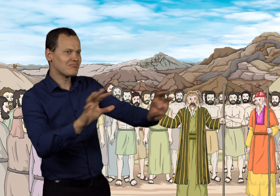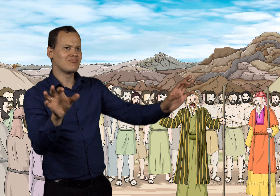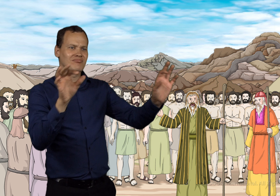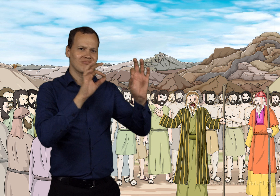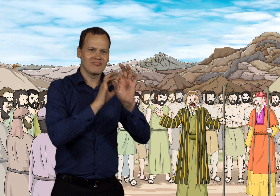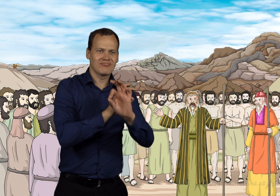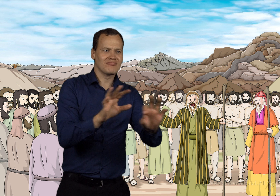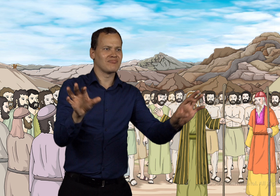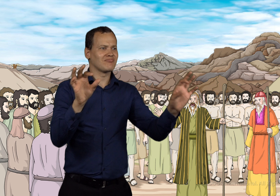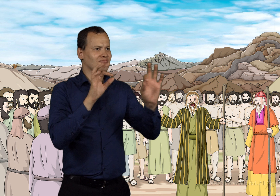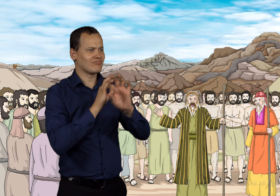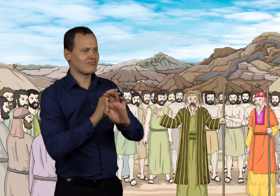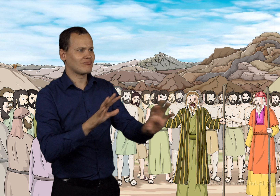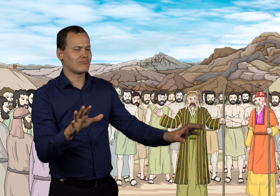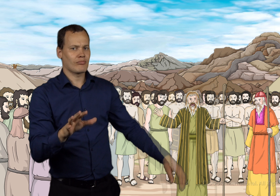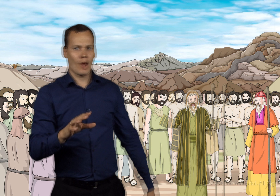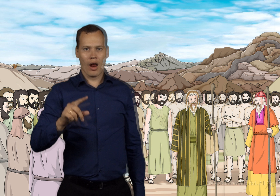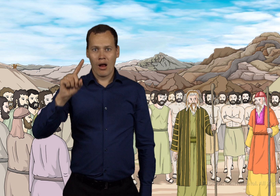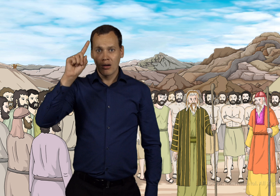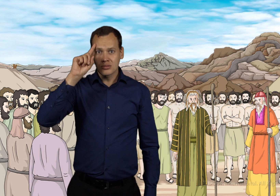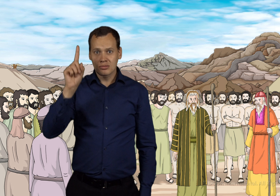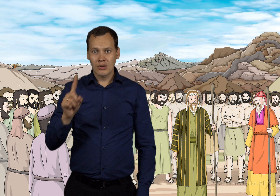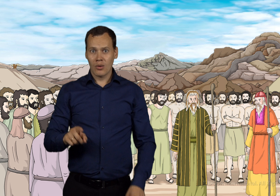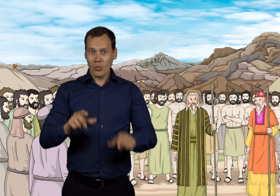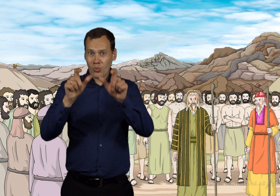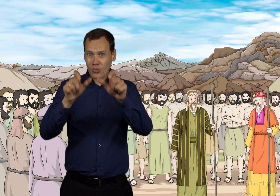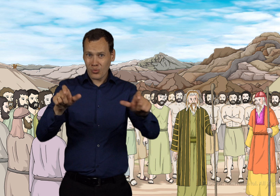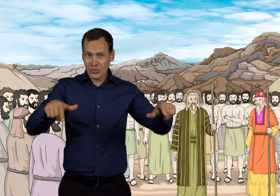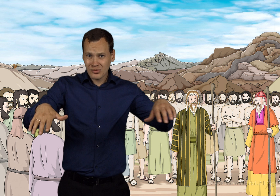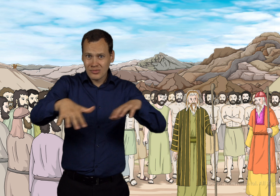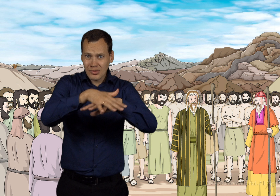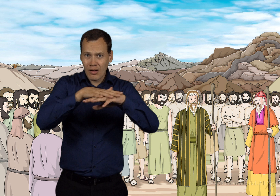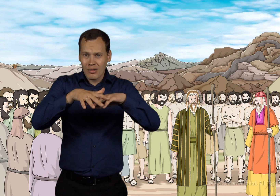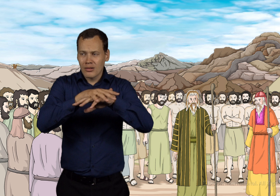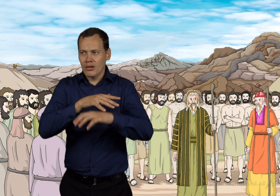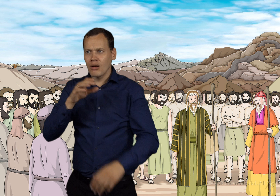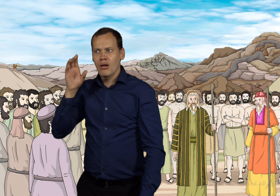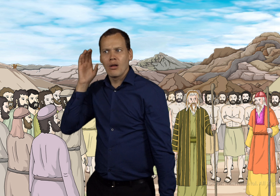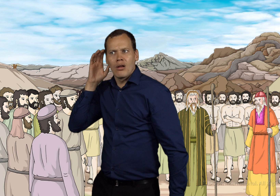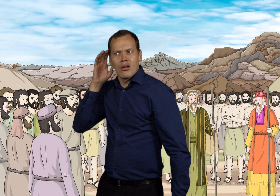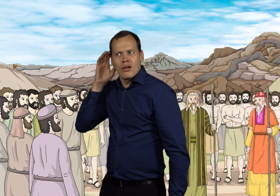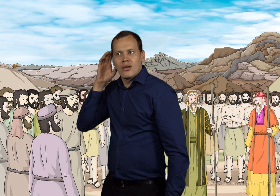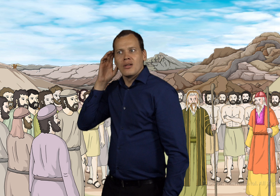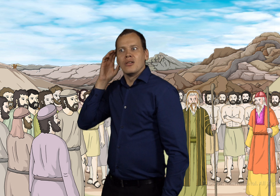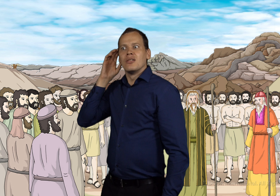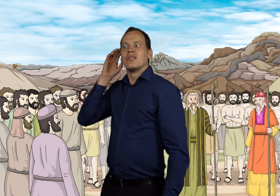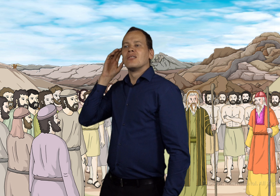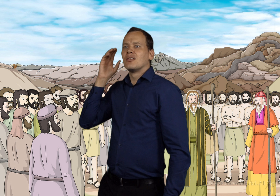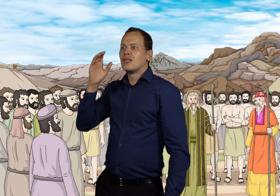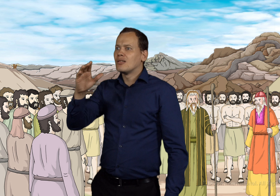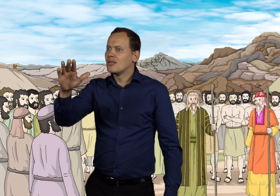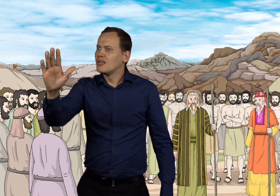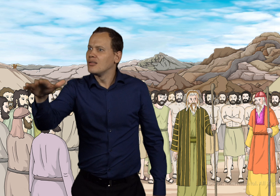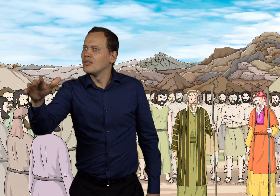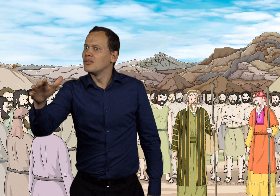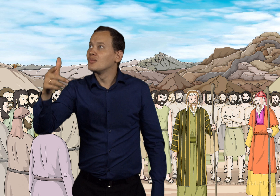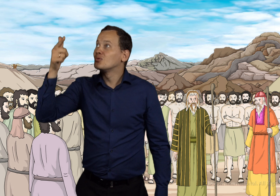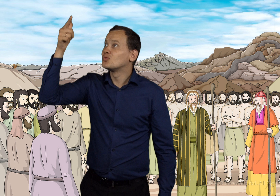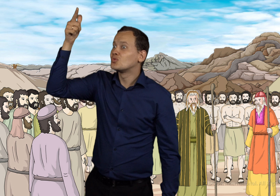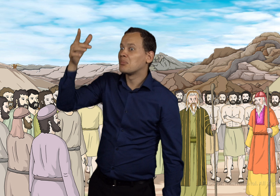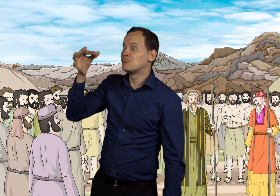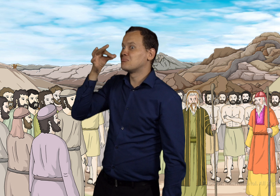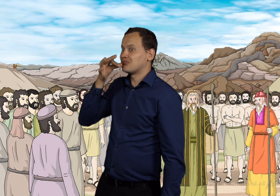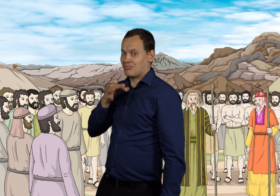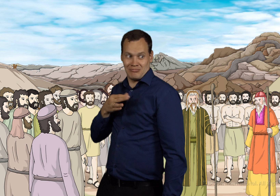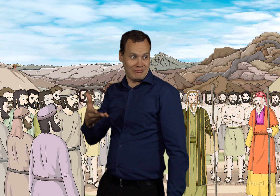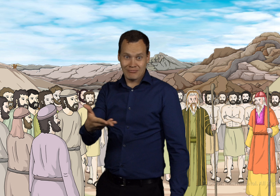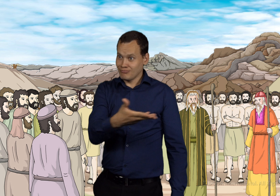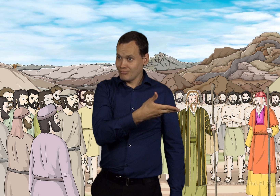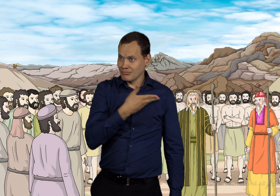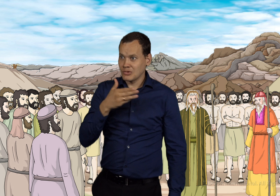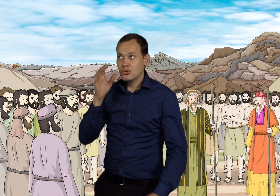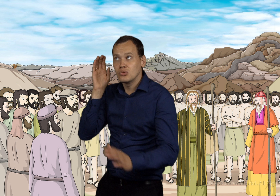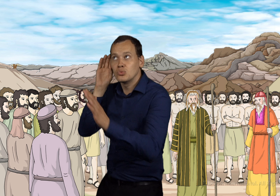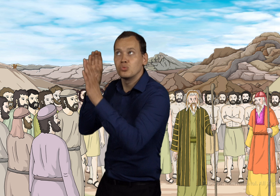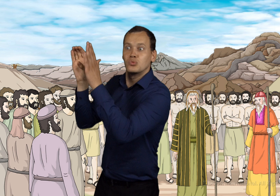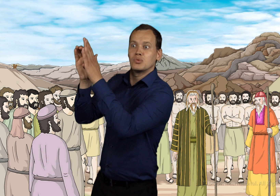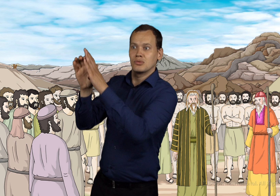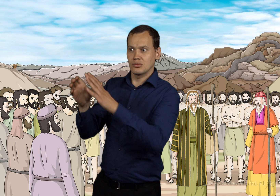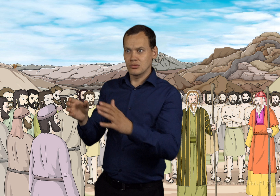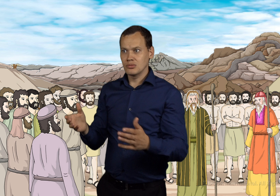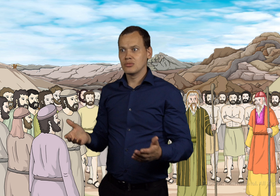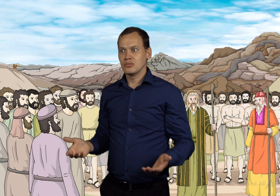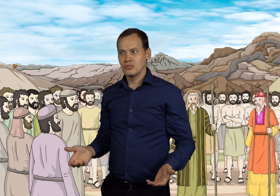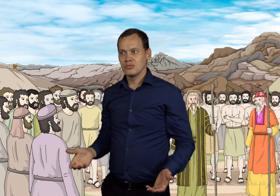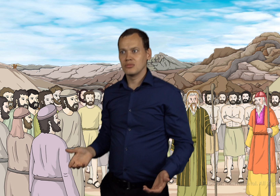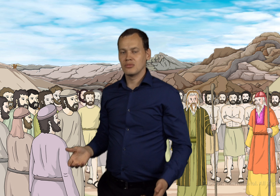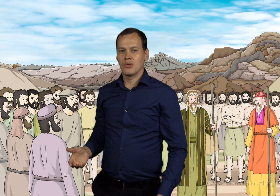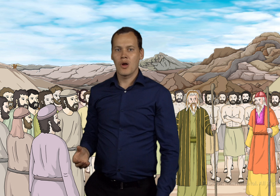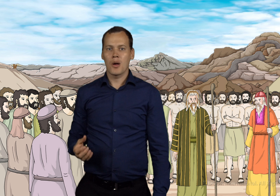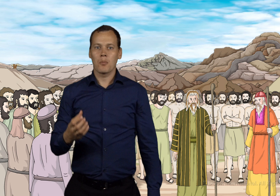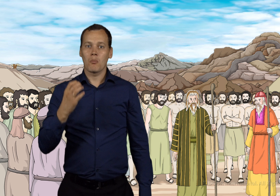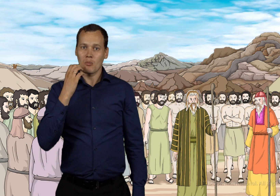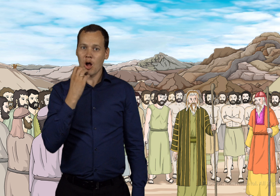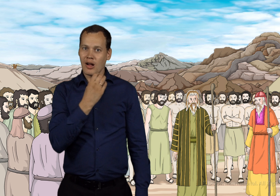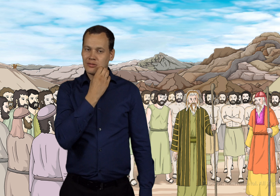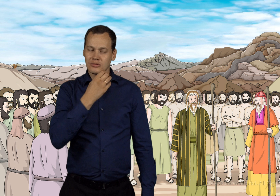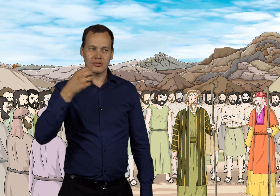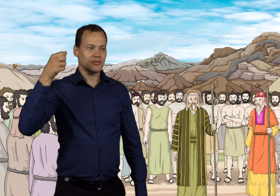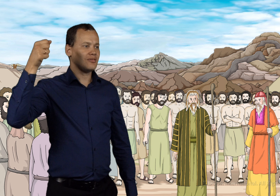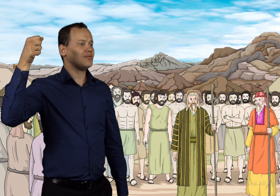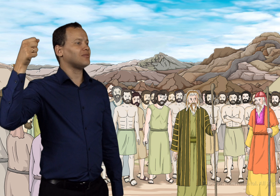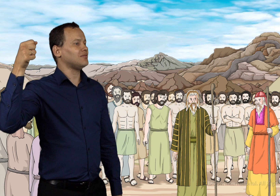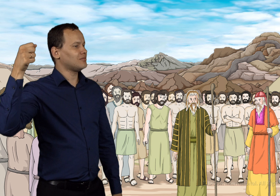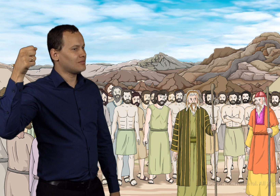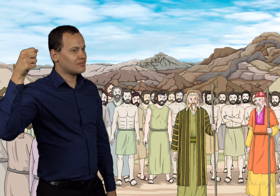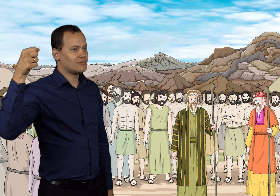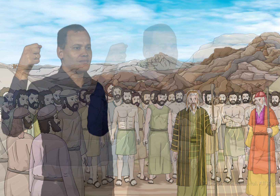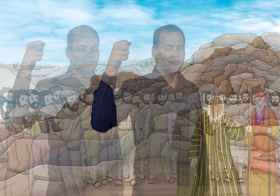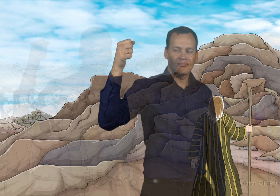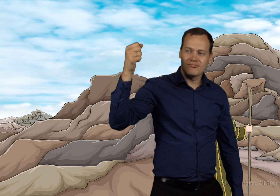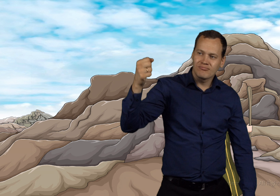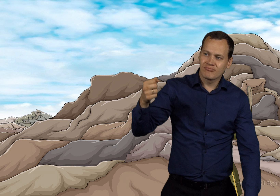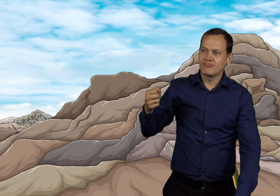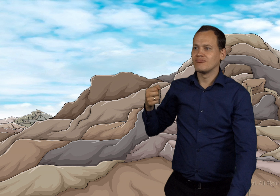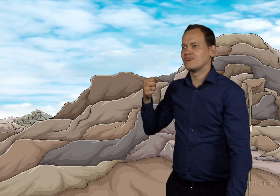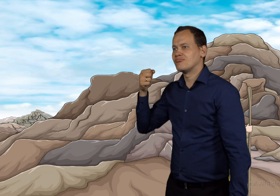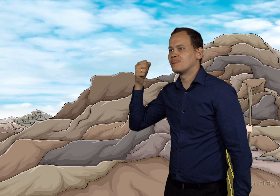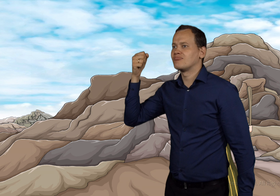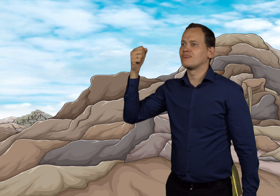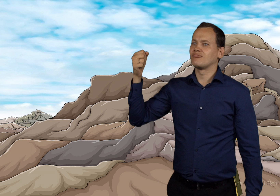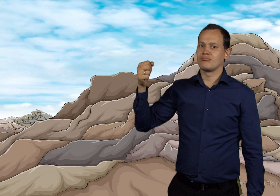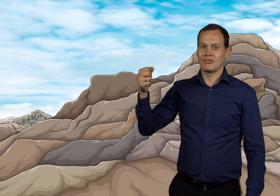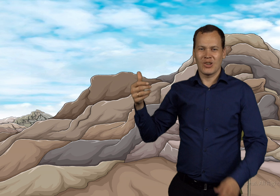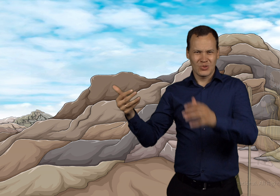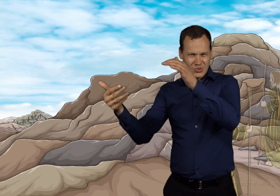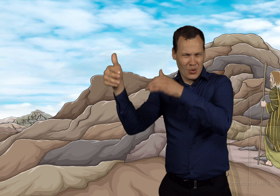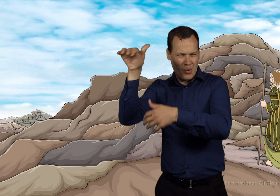And all the people answered together, “We will do everything that the LORD has spoken.”